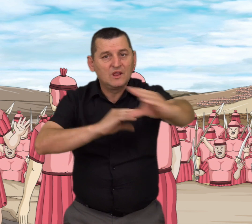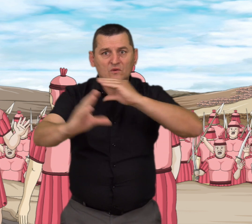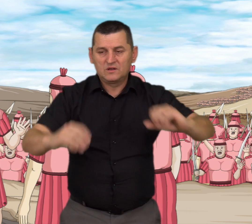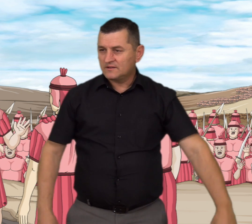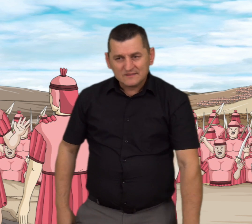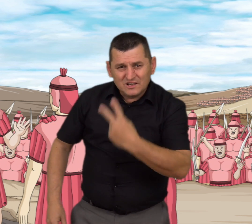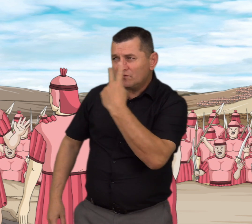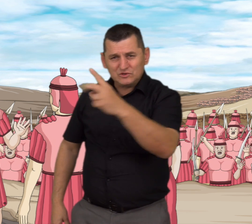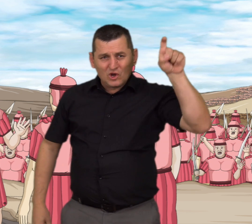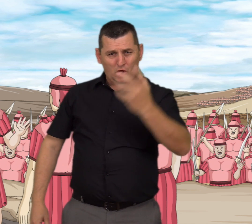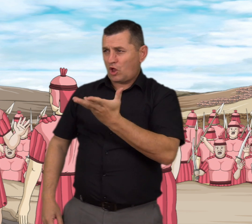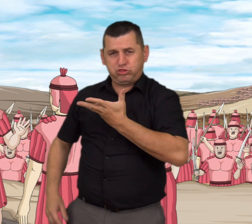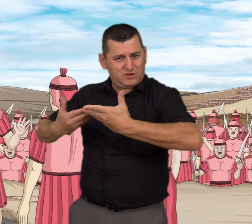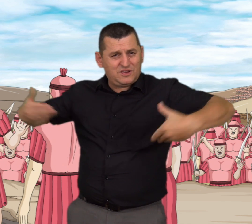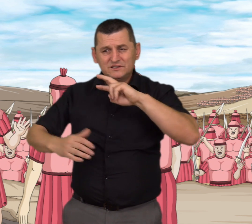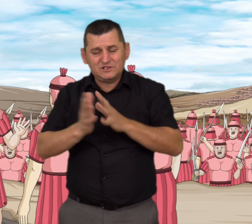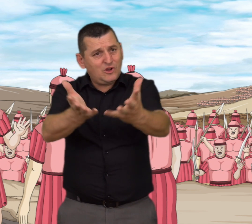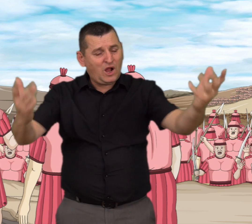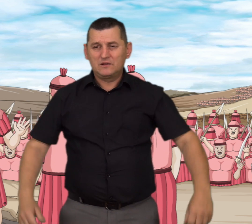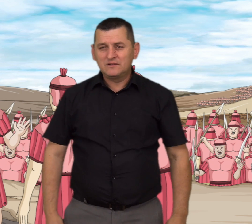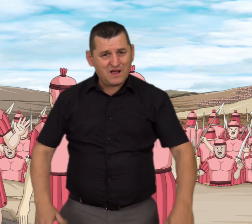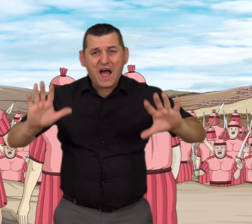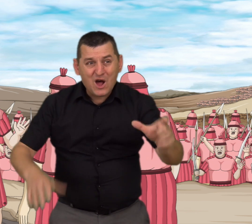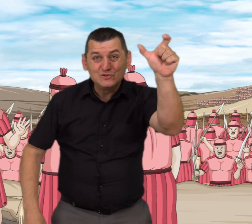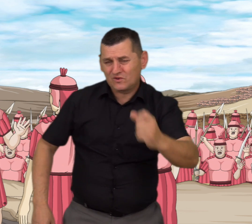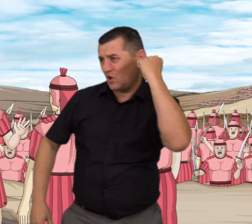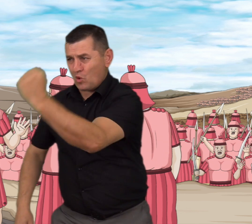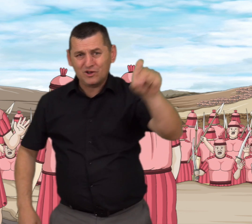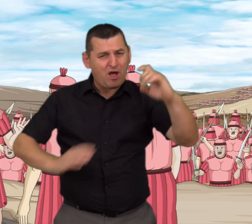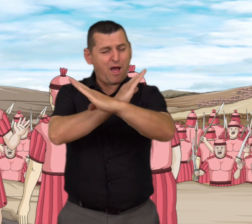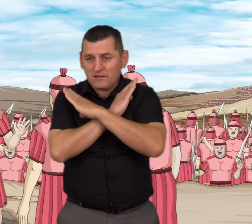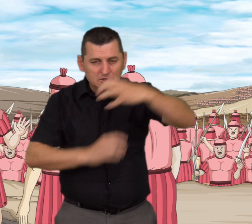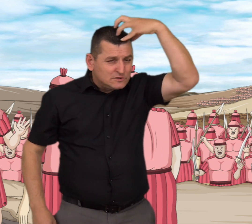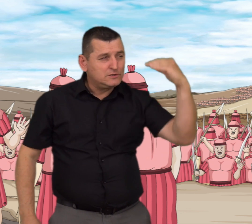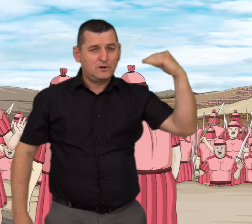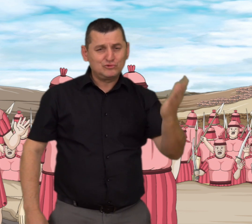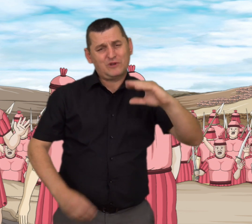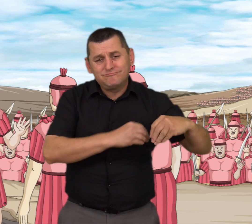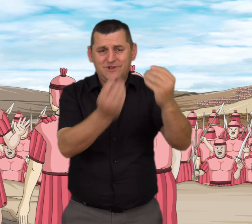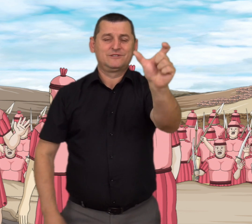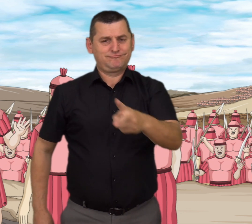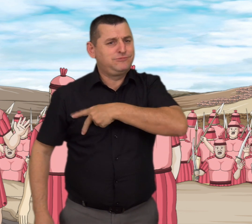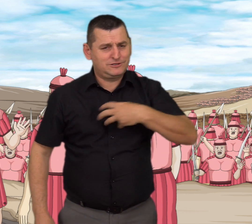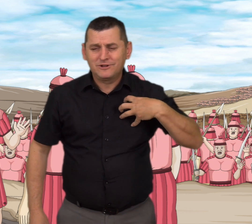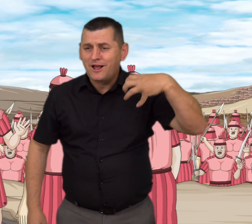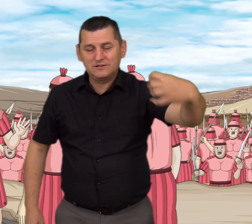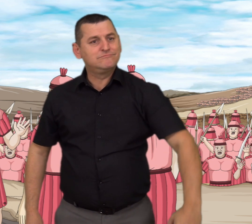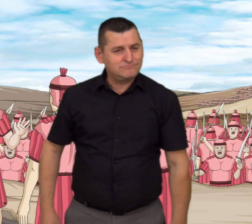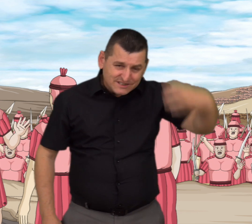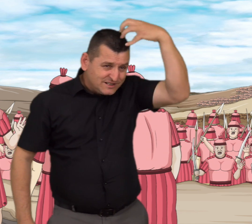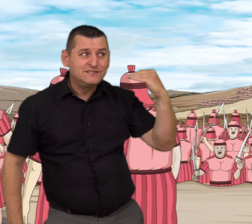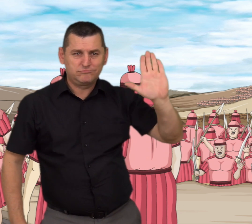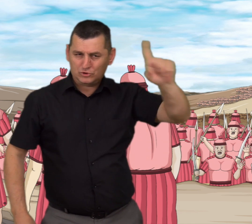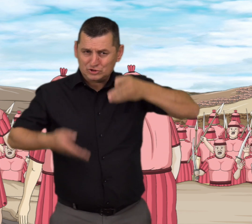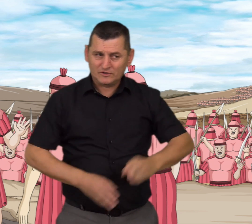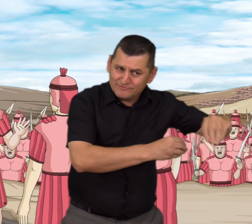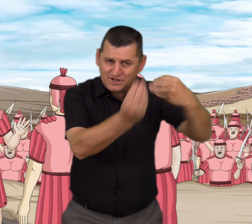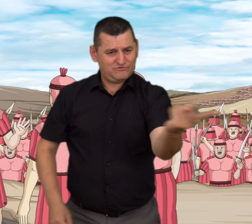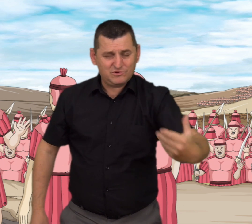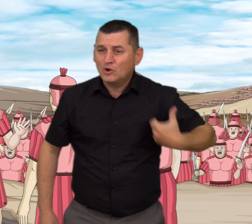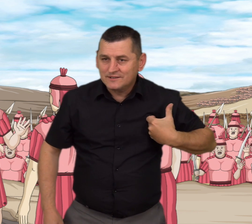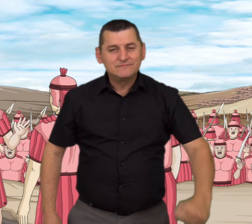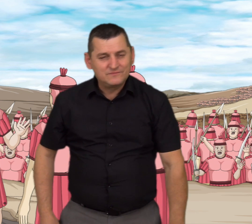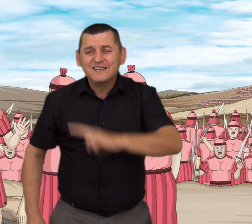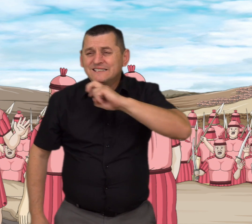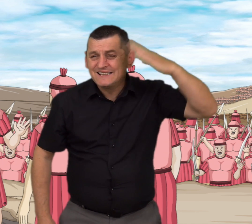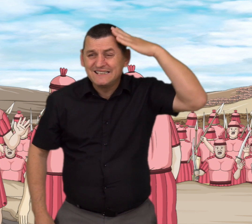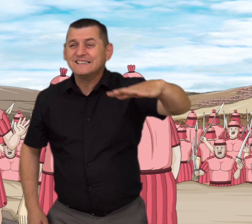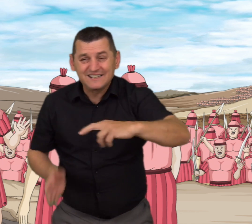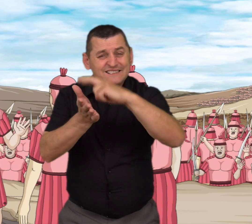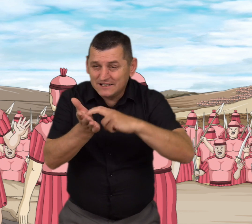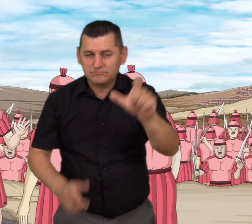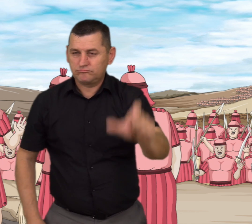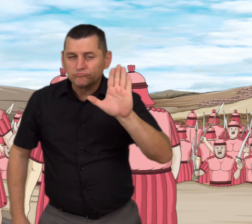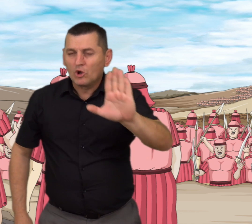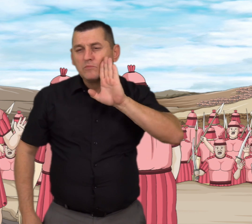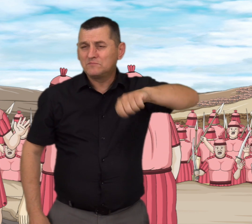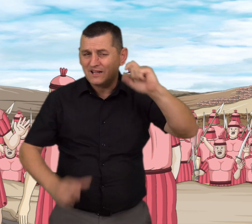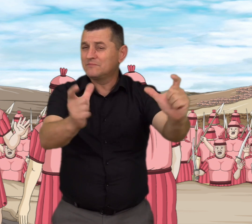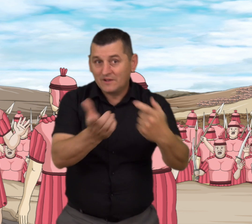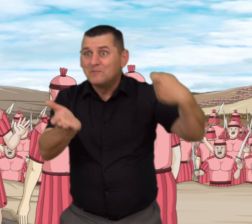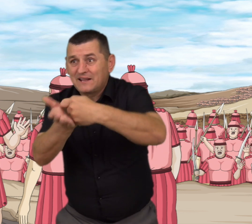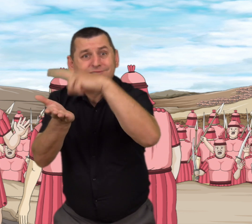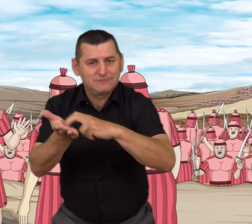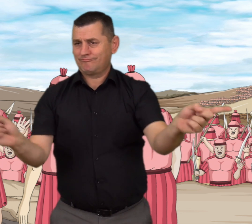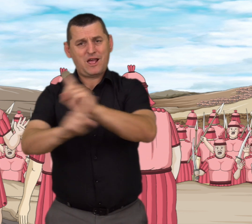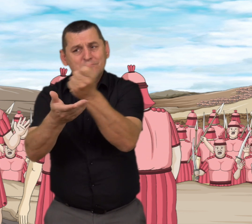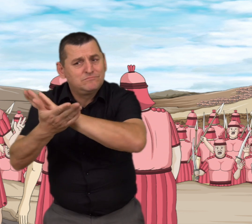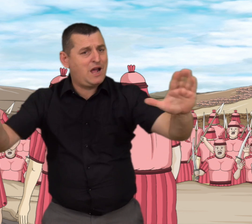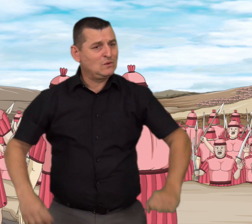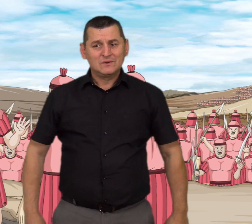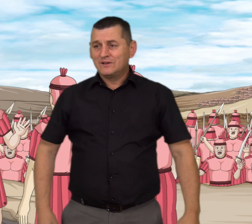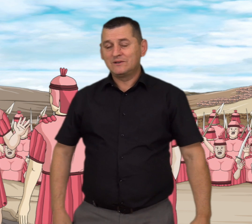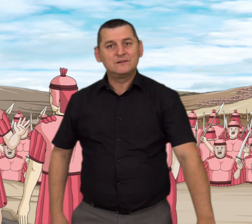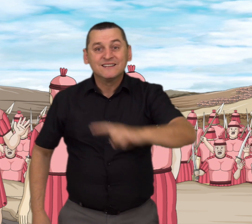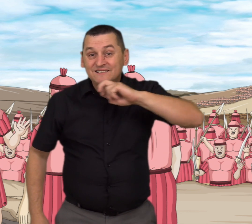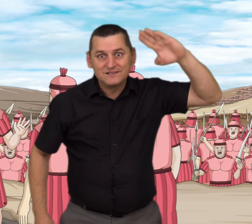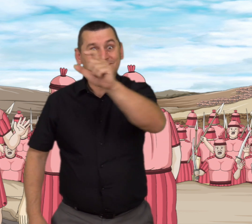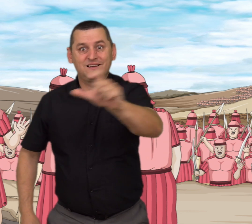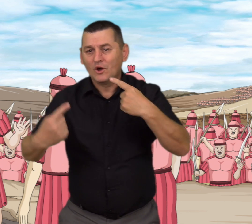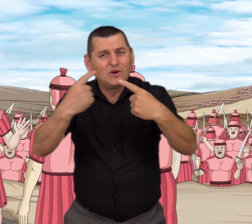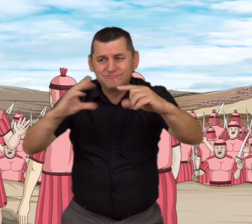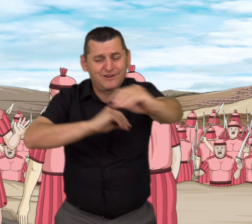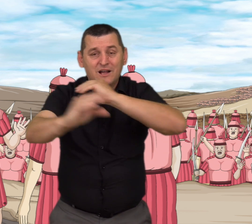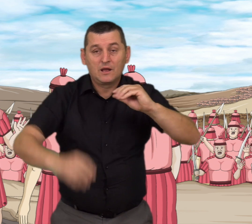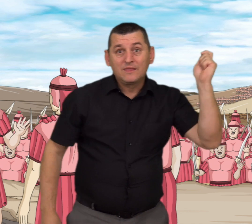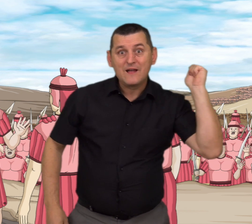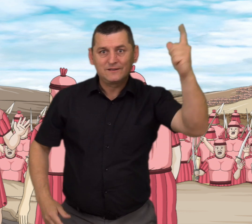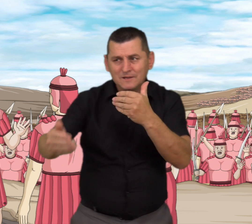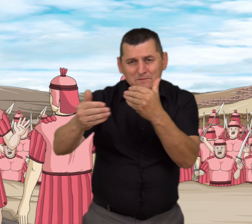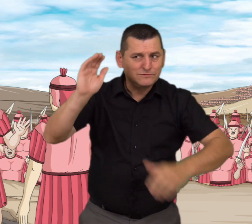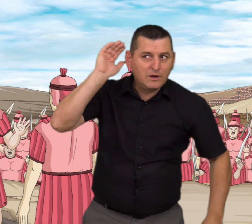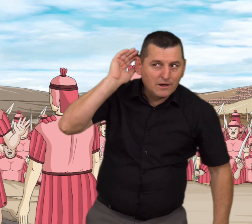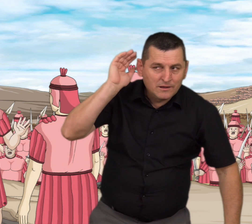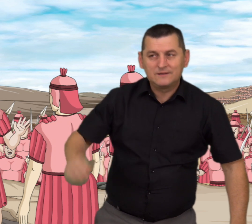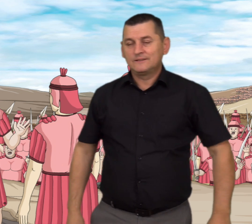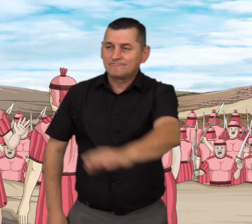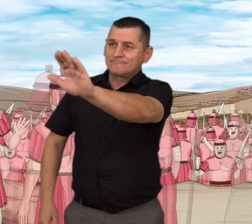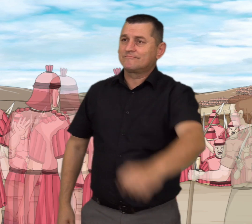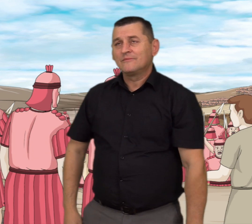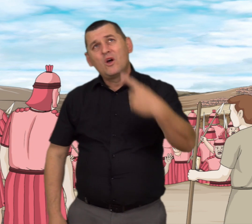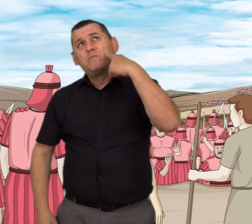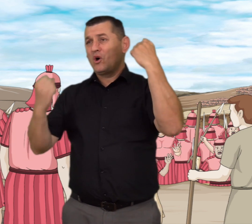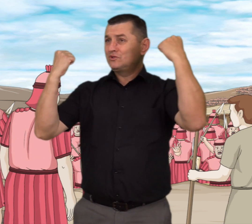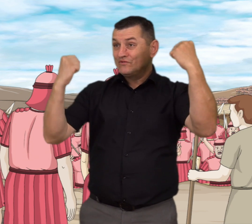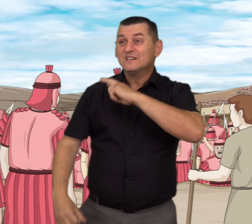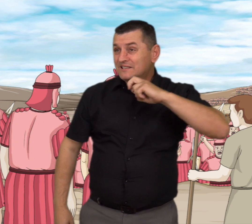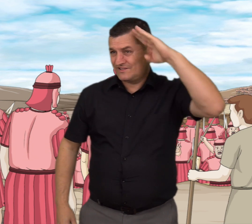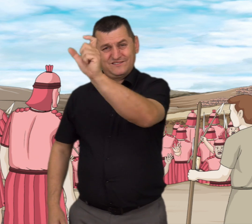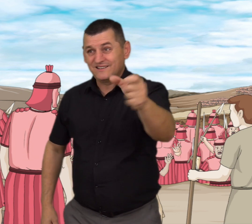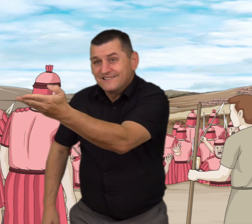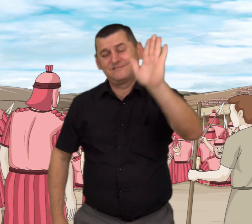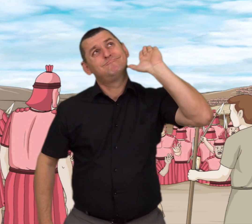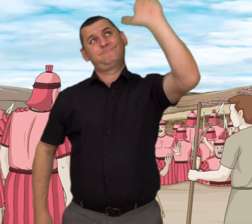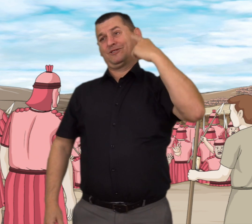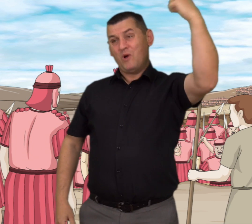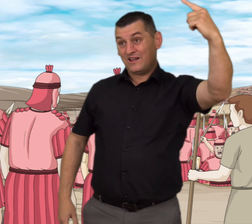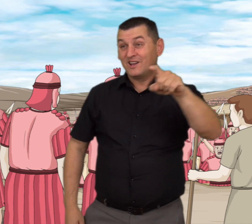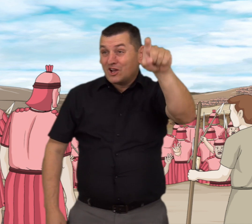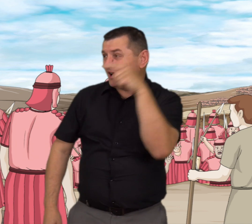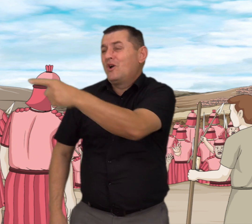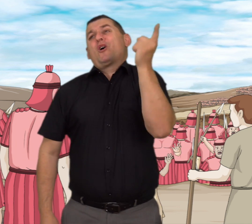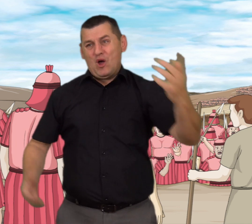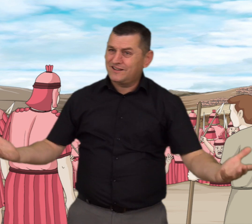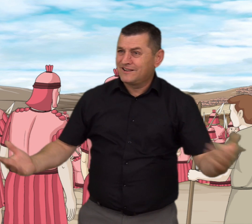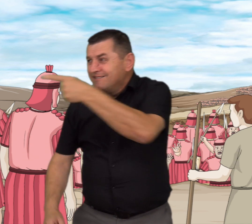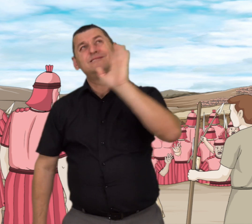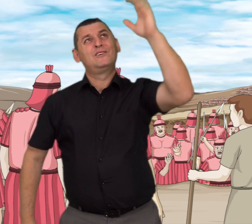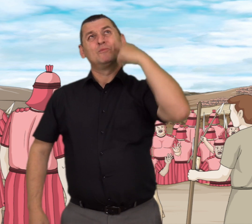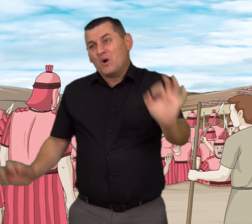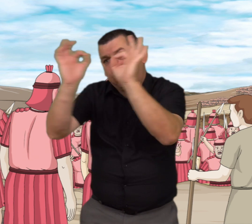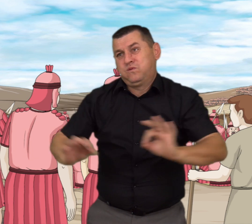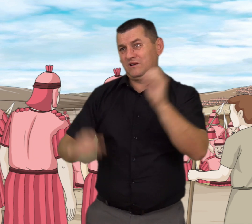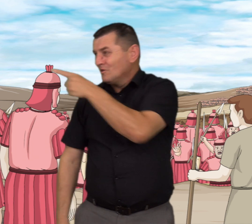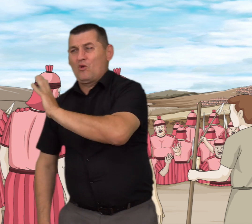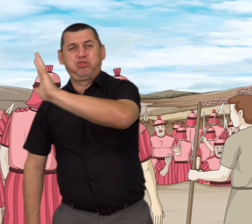To the man who kills him the king will give great riches. And he will give him his daughter in marriage and exempt his father’s house from taxation in Israel.” David asked the men who were standing with him, “What will be done for the man who kills this Philistine and removes this disgrace from Israel?